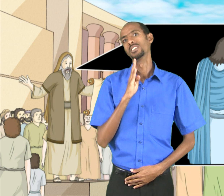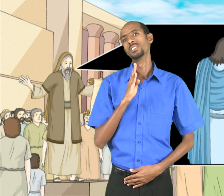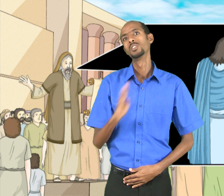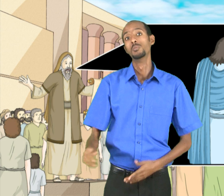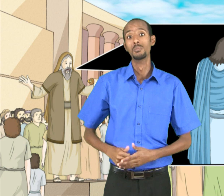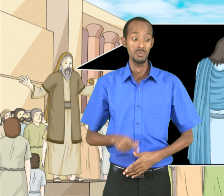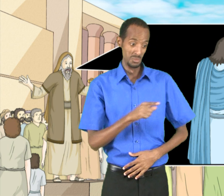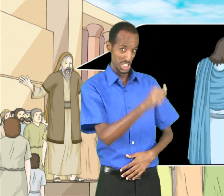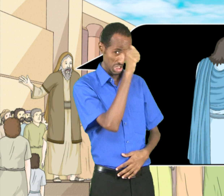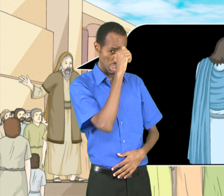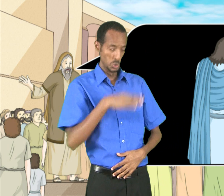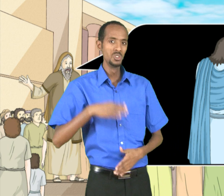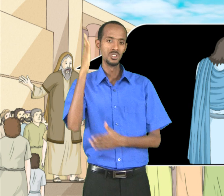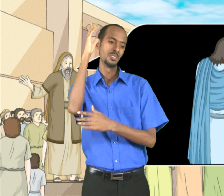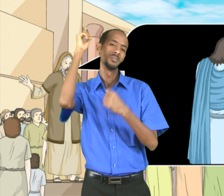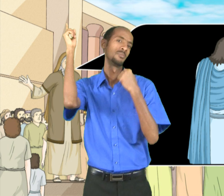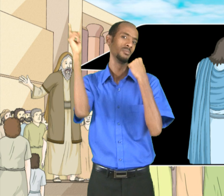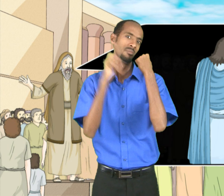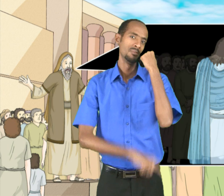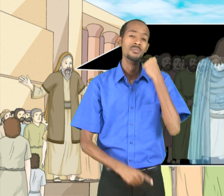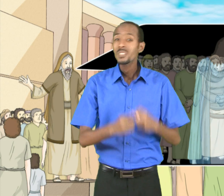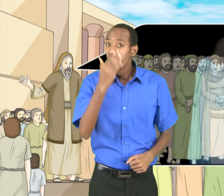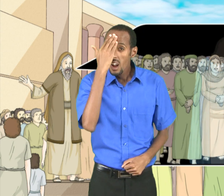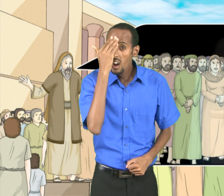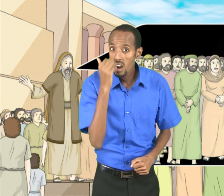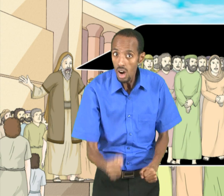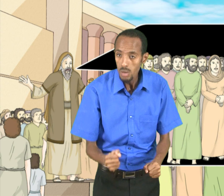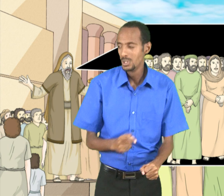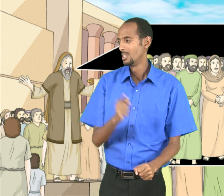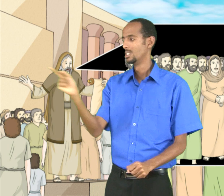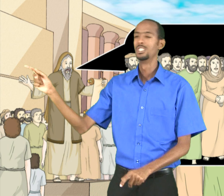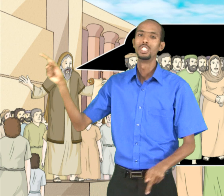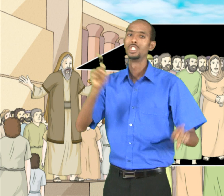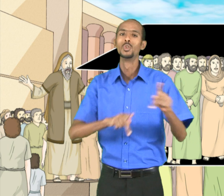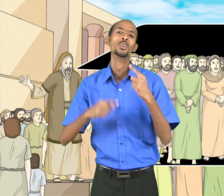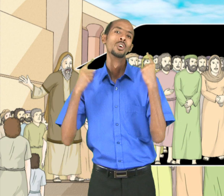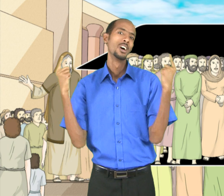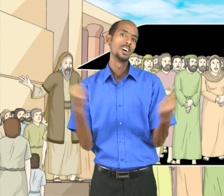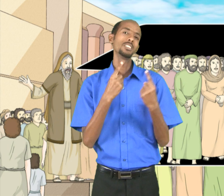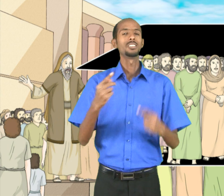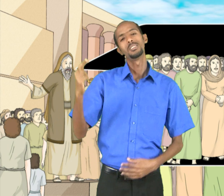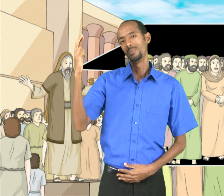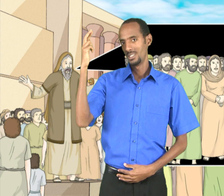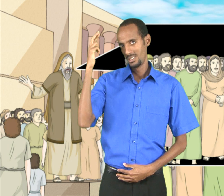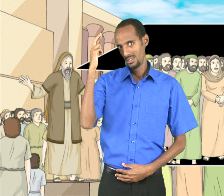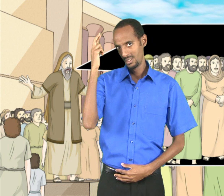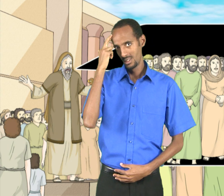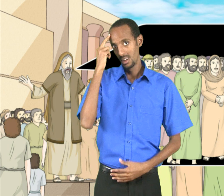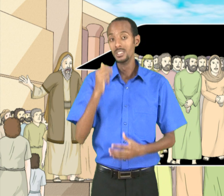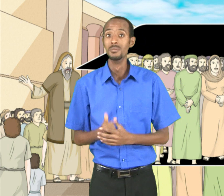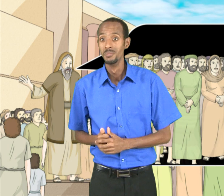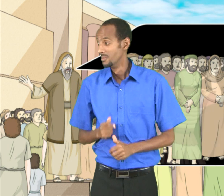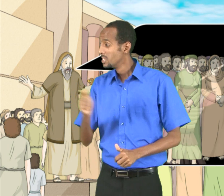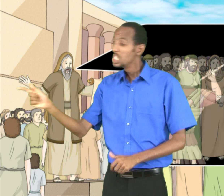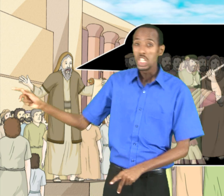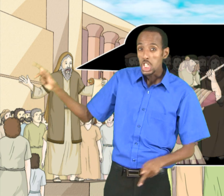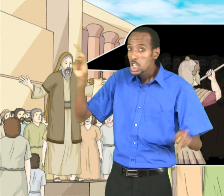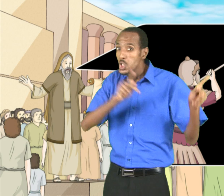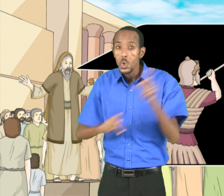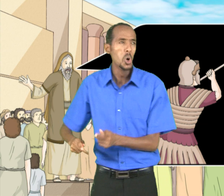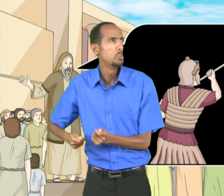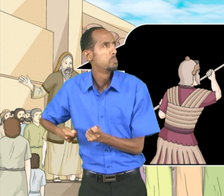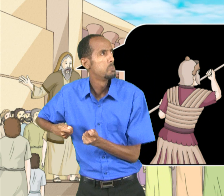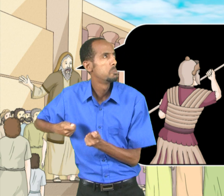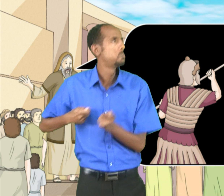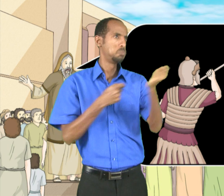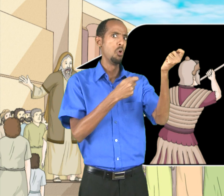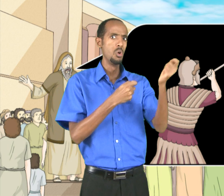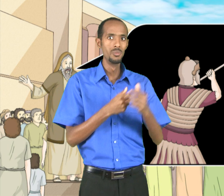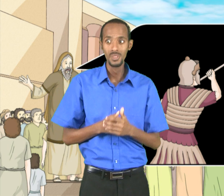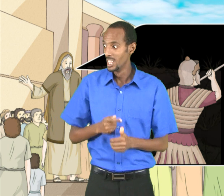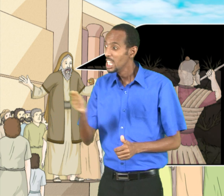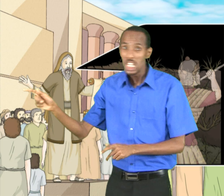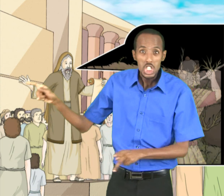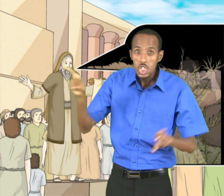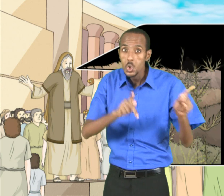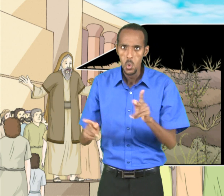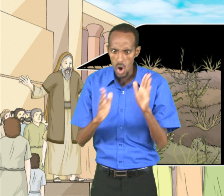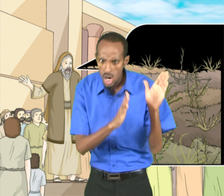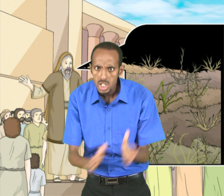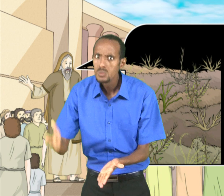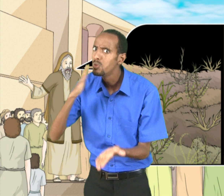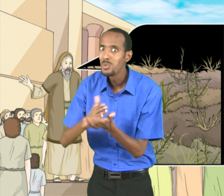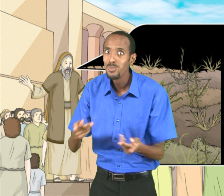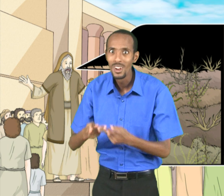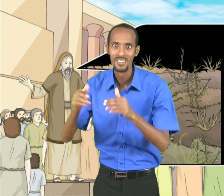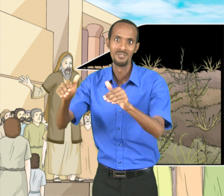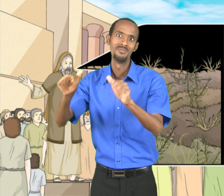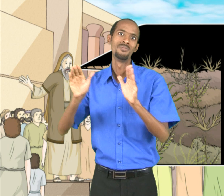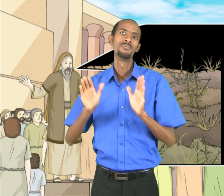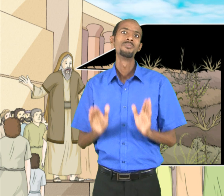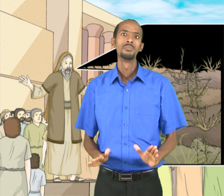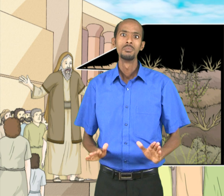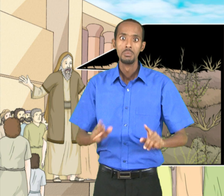He was stricken for the transgression of My people.